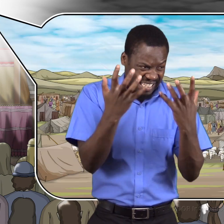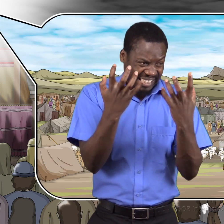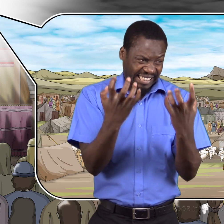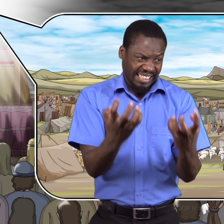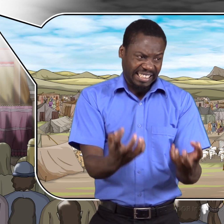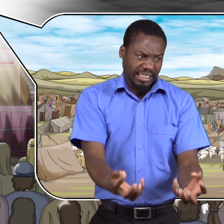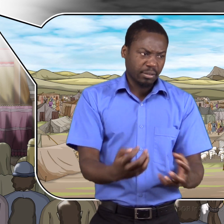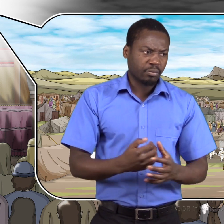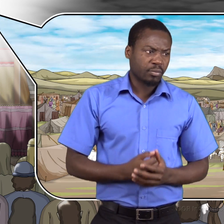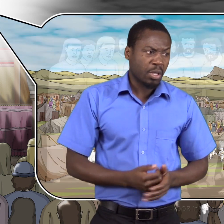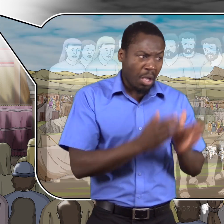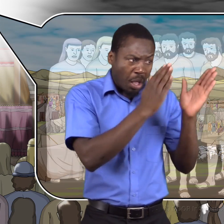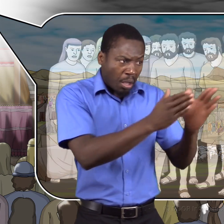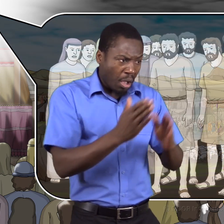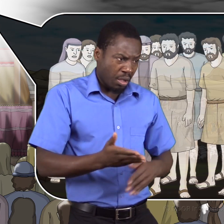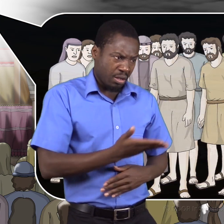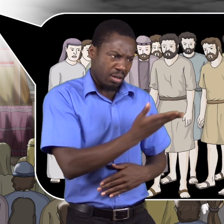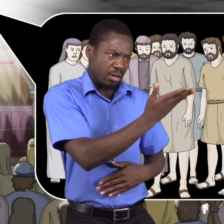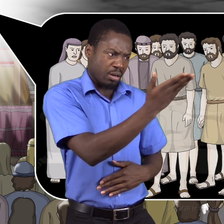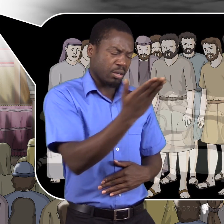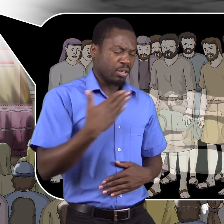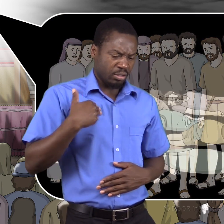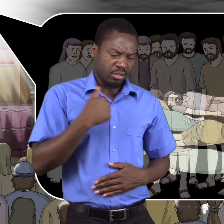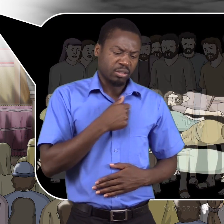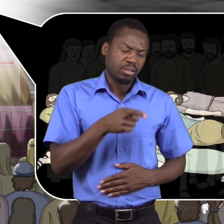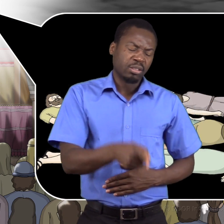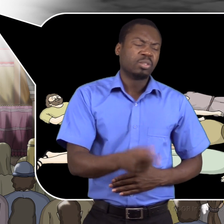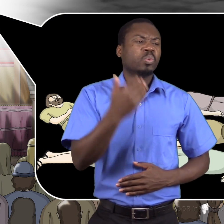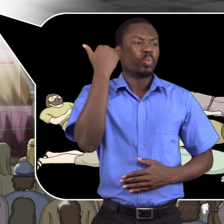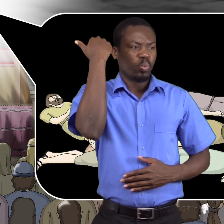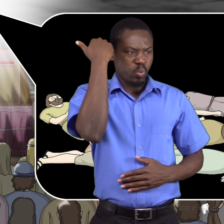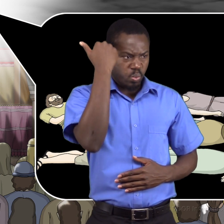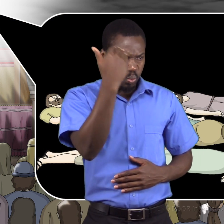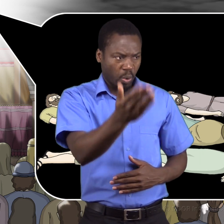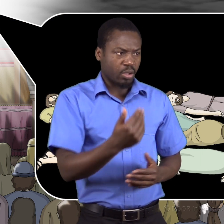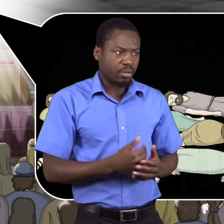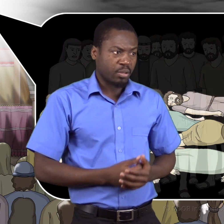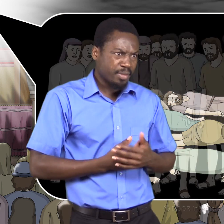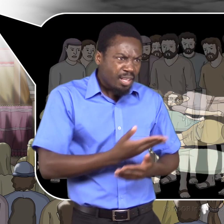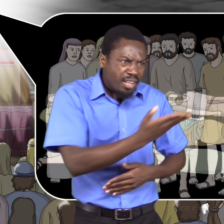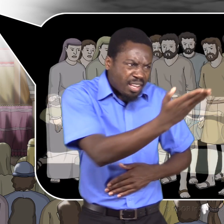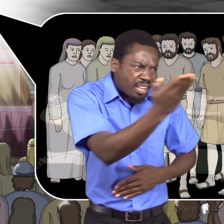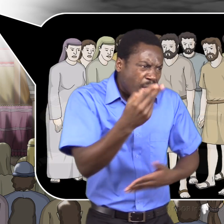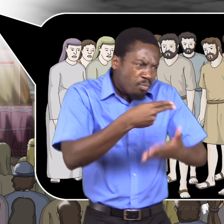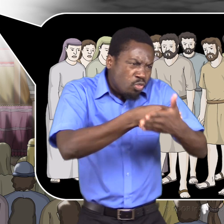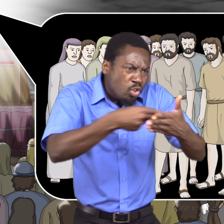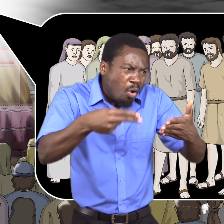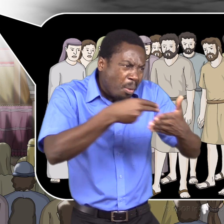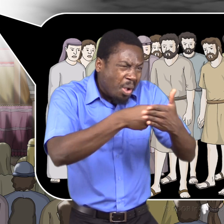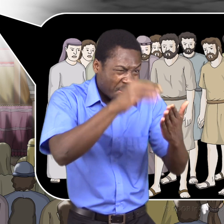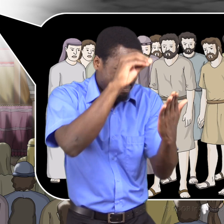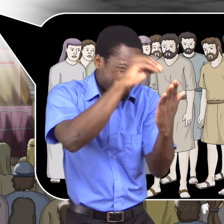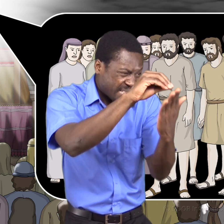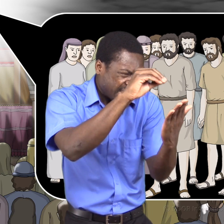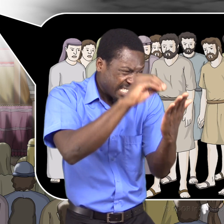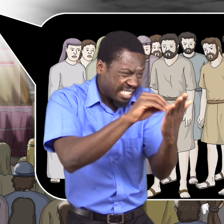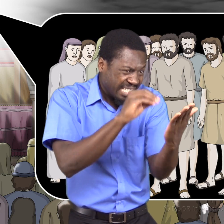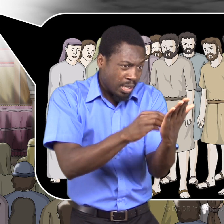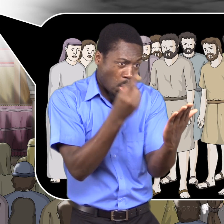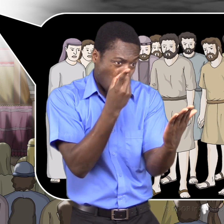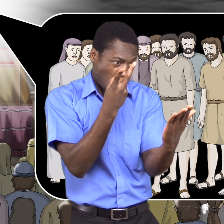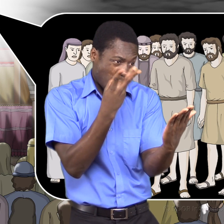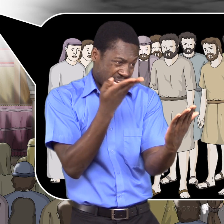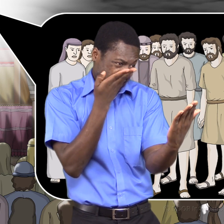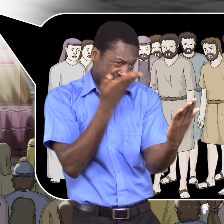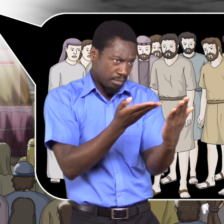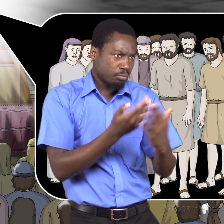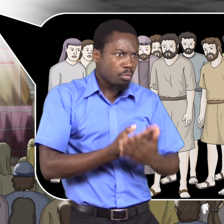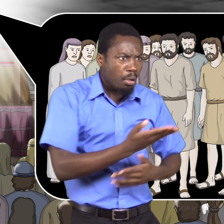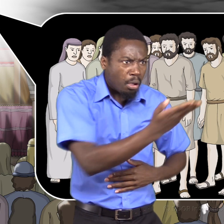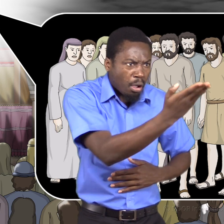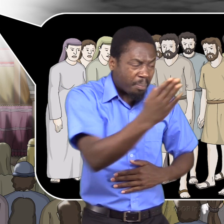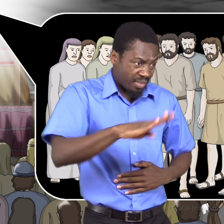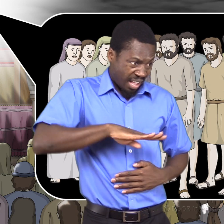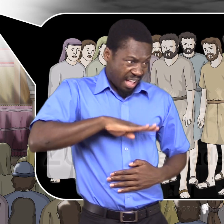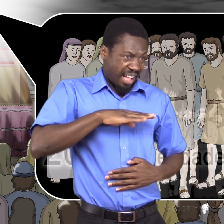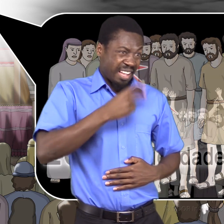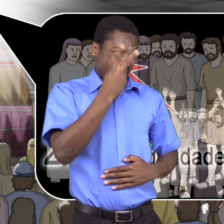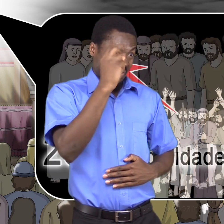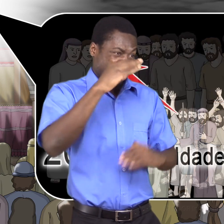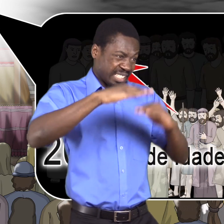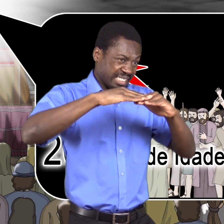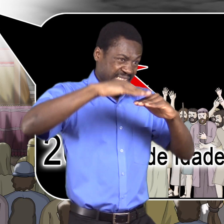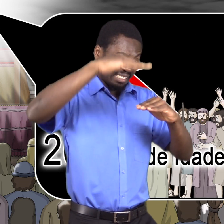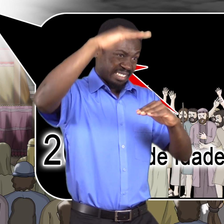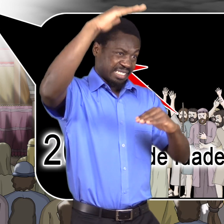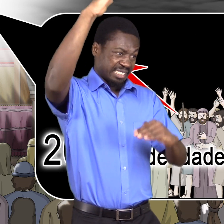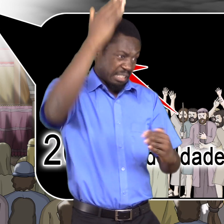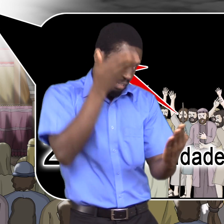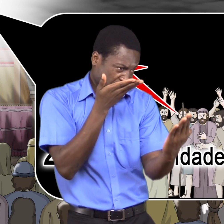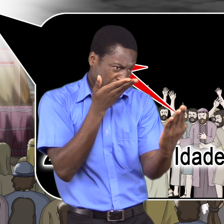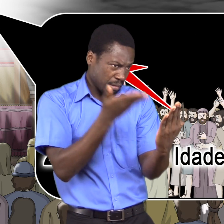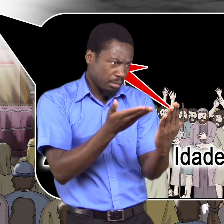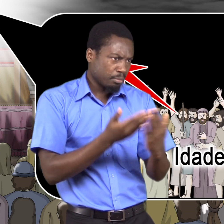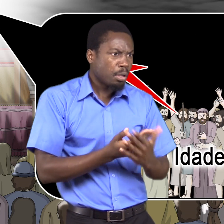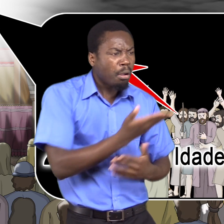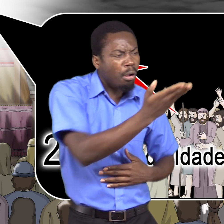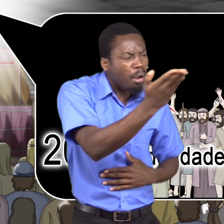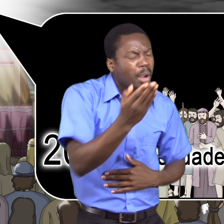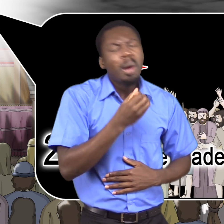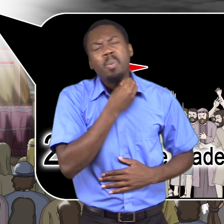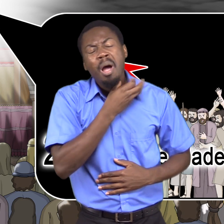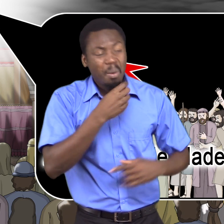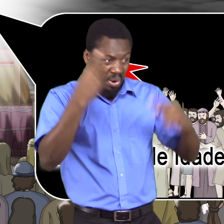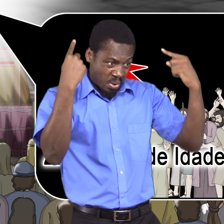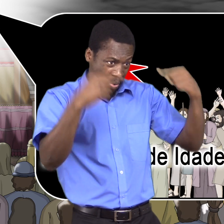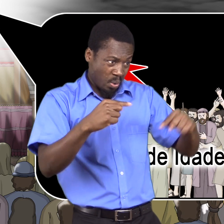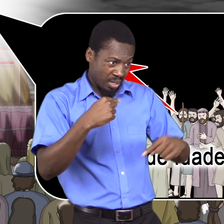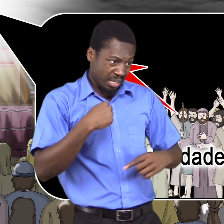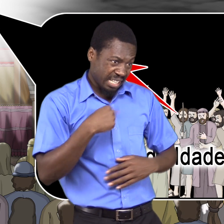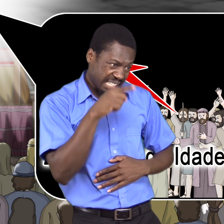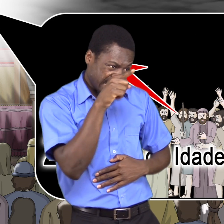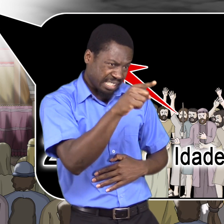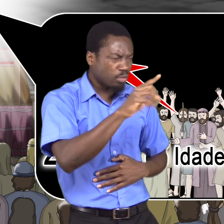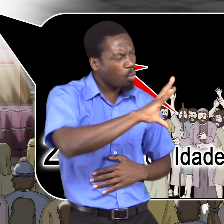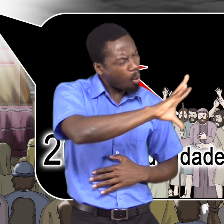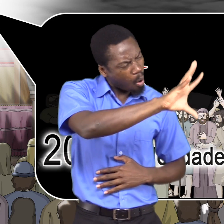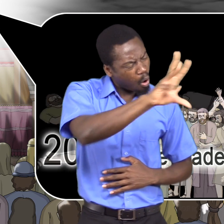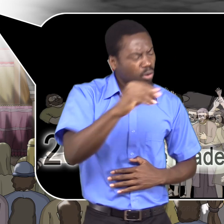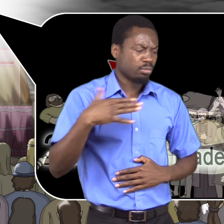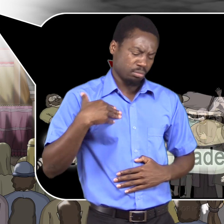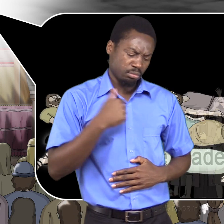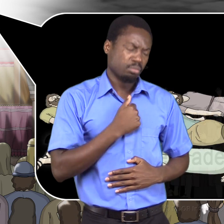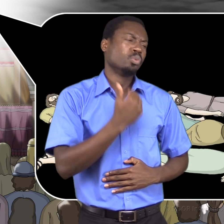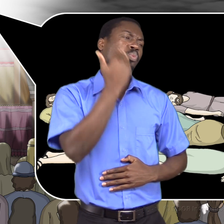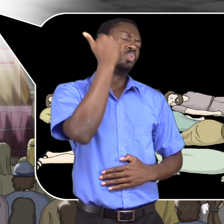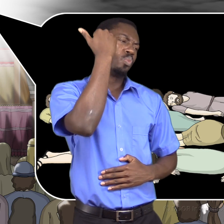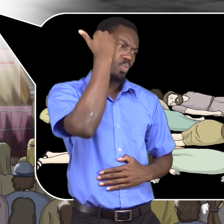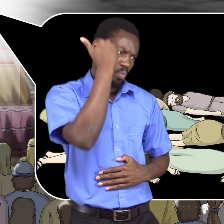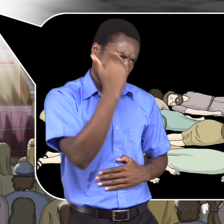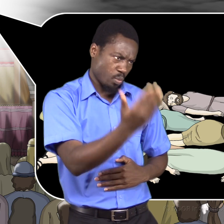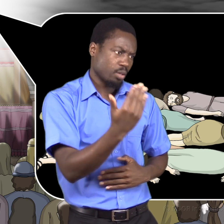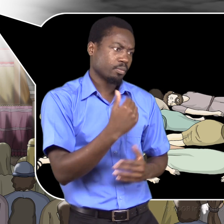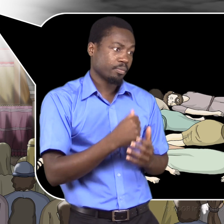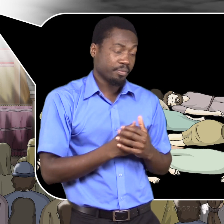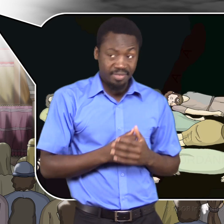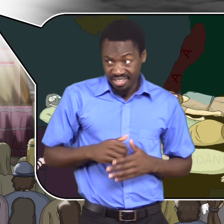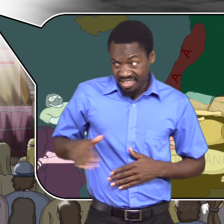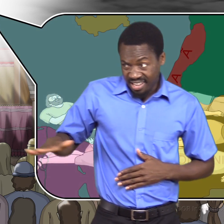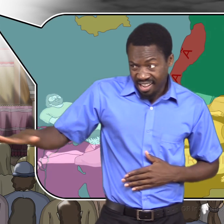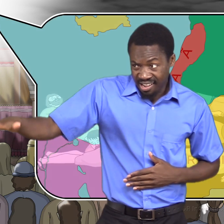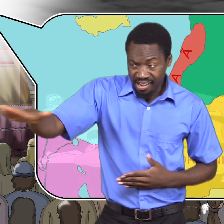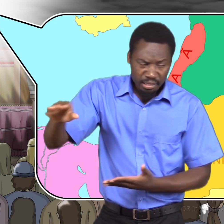Your bodies will fall in this wilderness—all who were numbered in the census, everyone twenty years of age or older—because you have grumbled against Me.